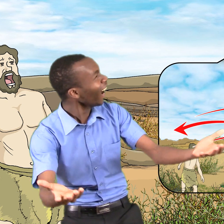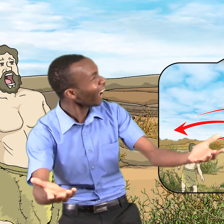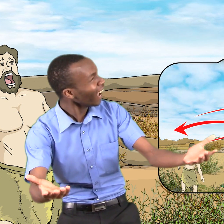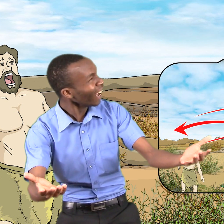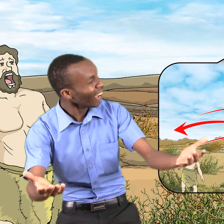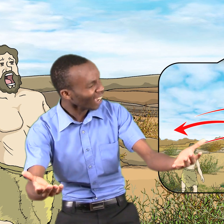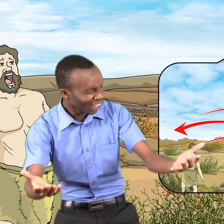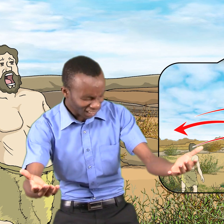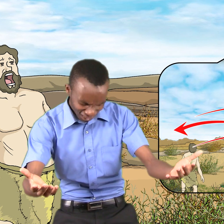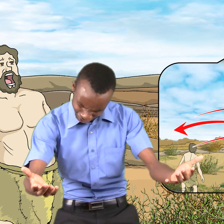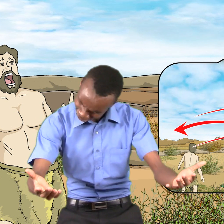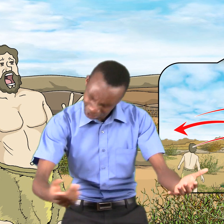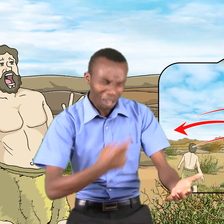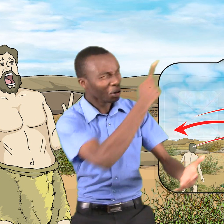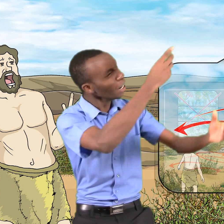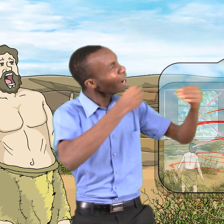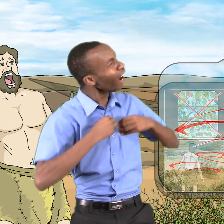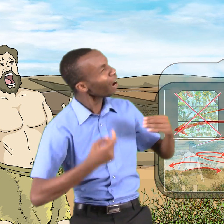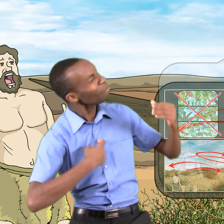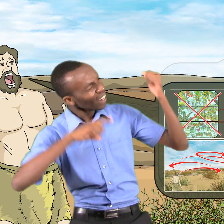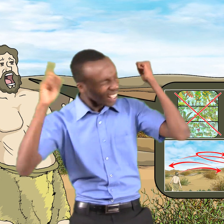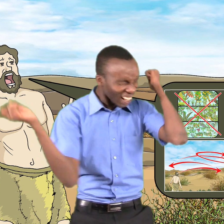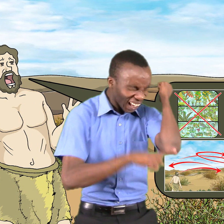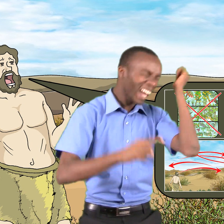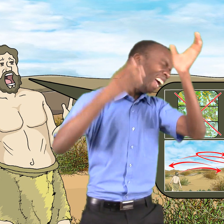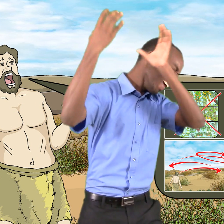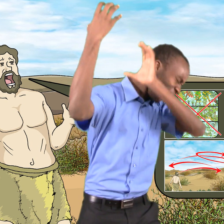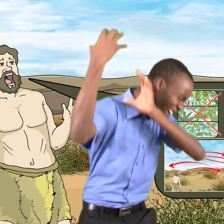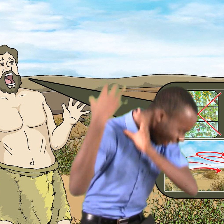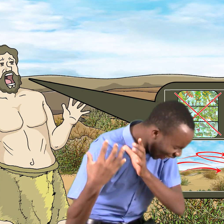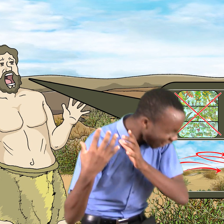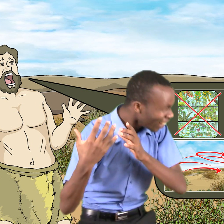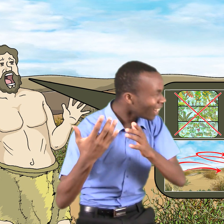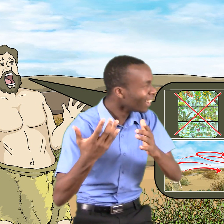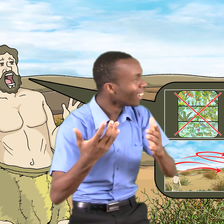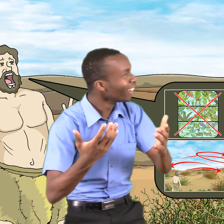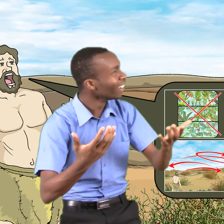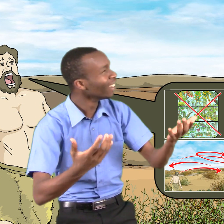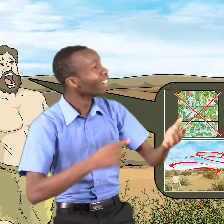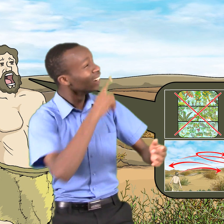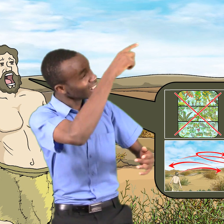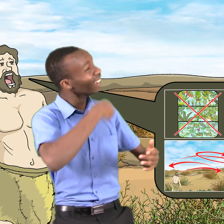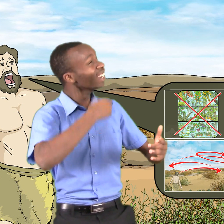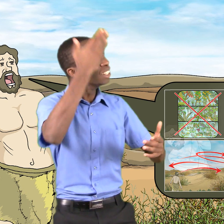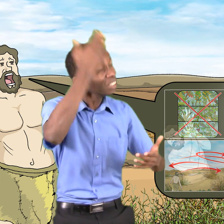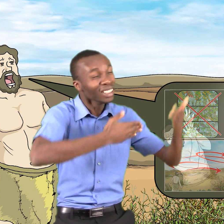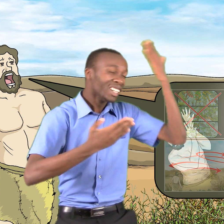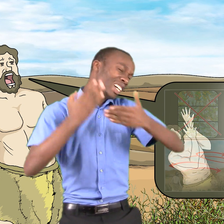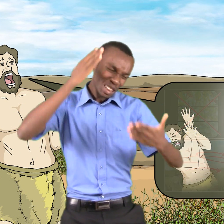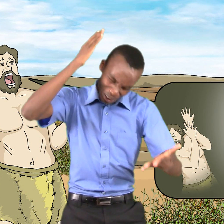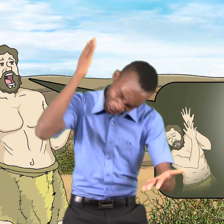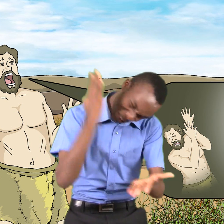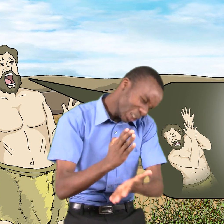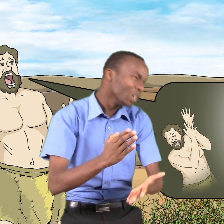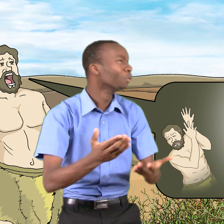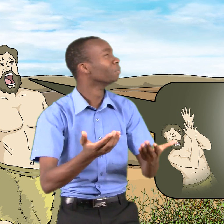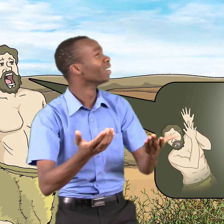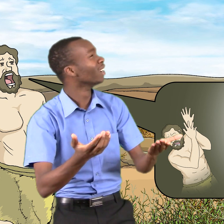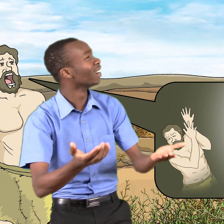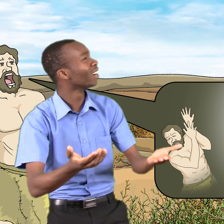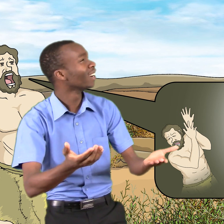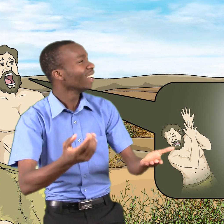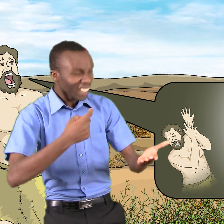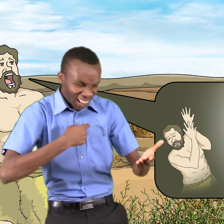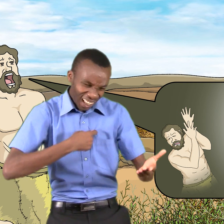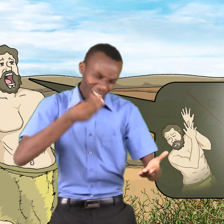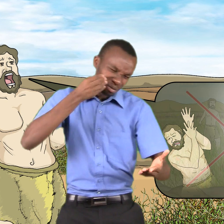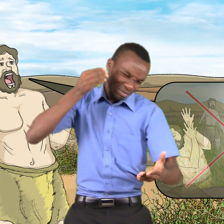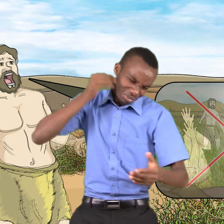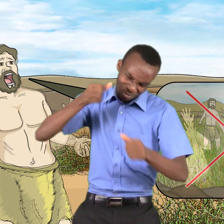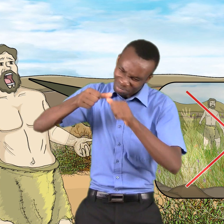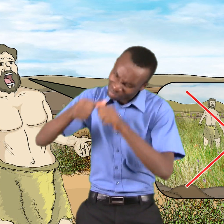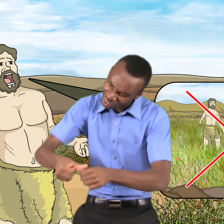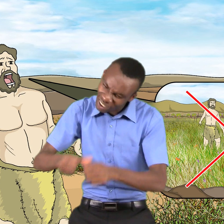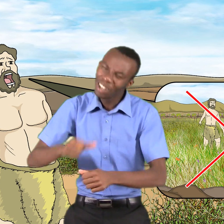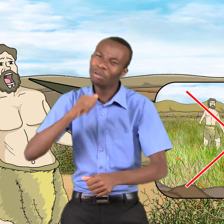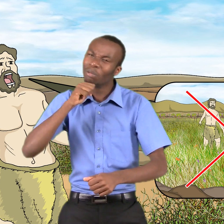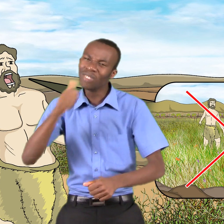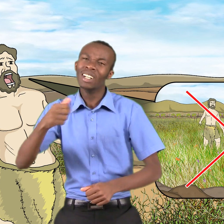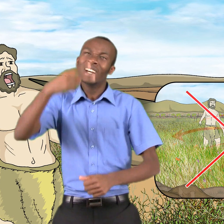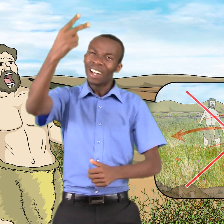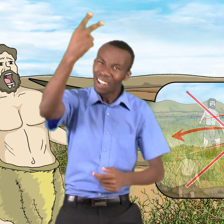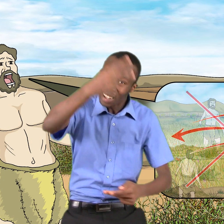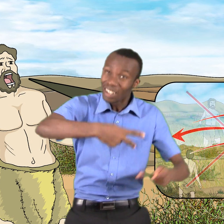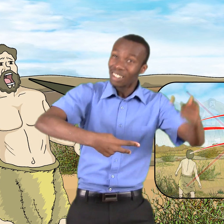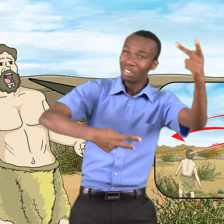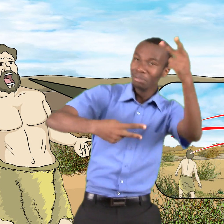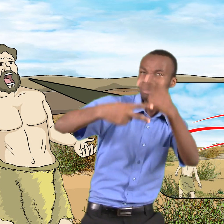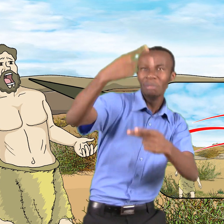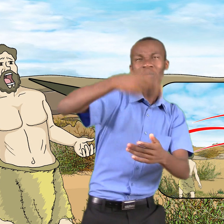But Cain said to the LORD, “My punishment is greater than I can bear. Behold, this day You have driven me from the face of the earth, and from Your face I will be hidden;